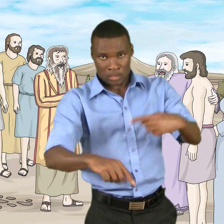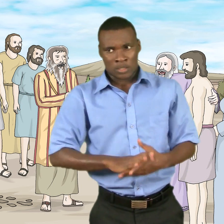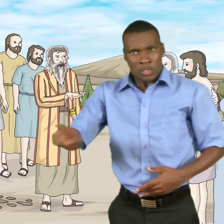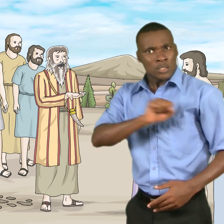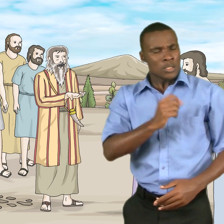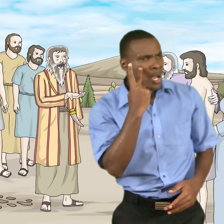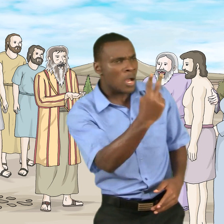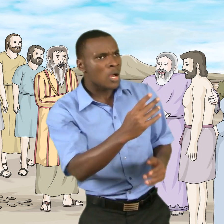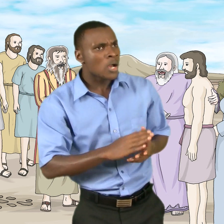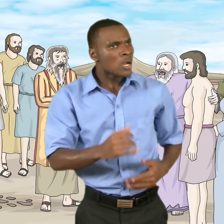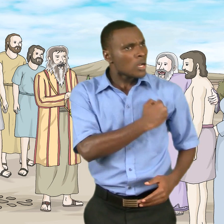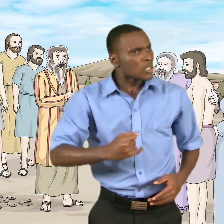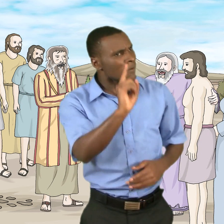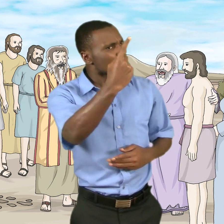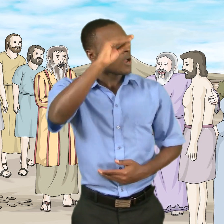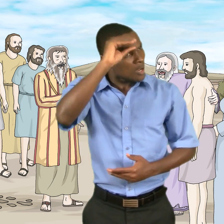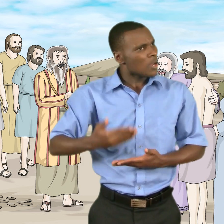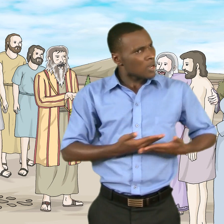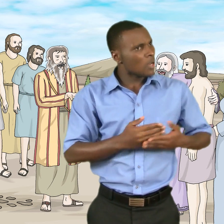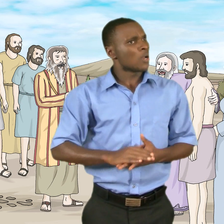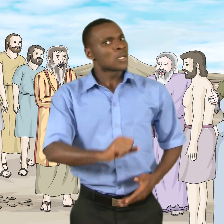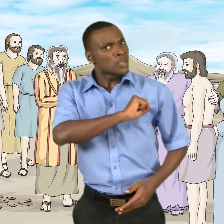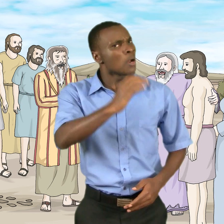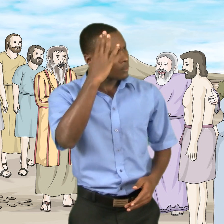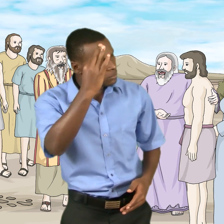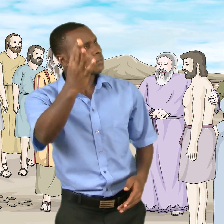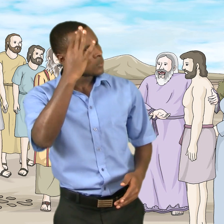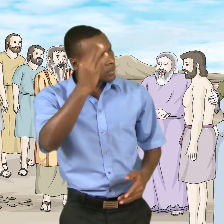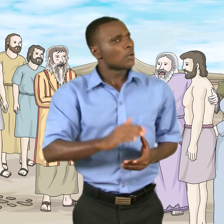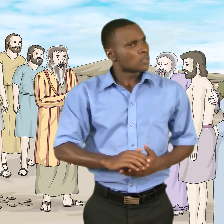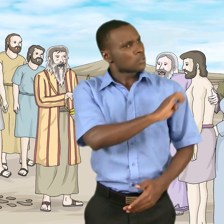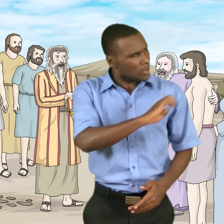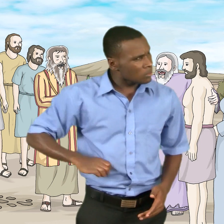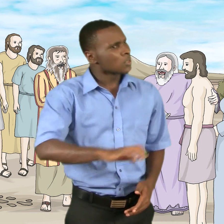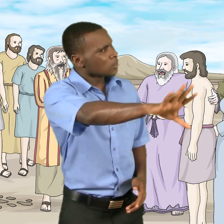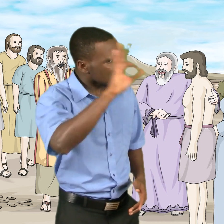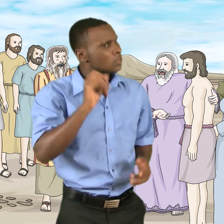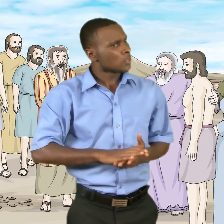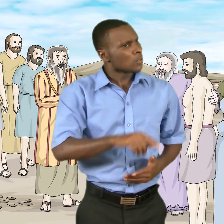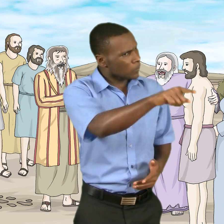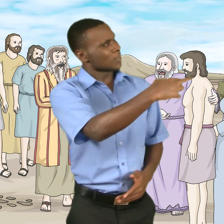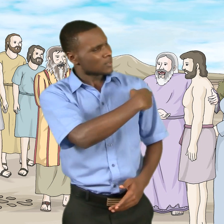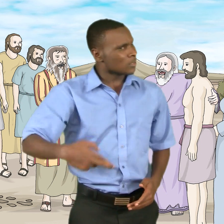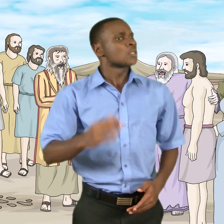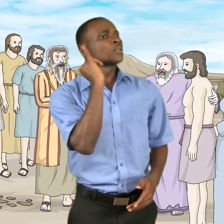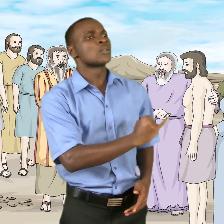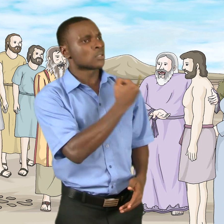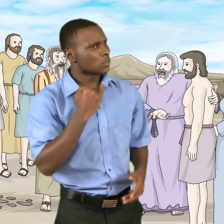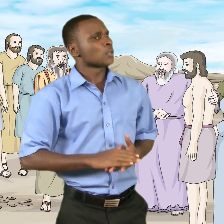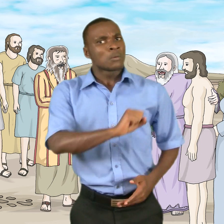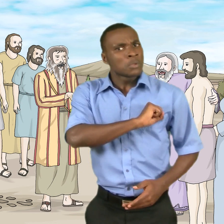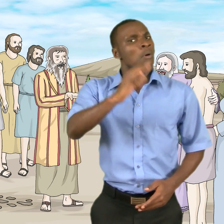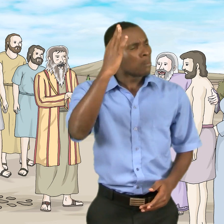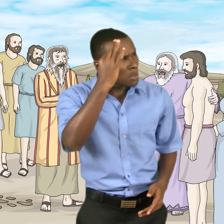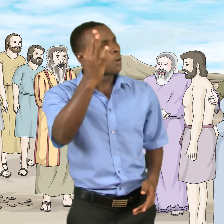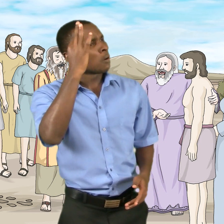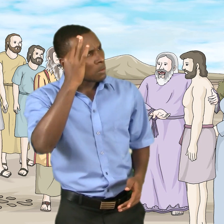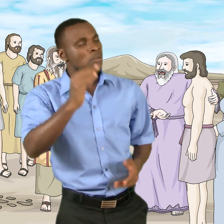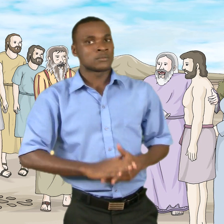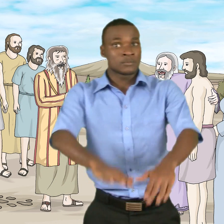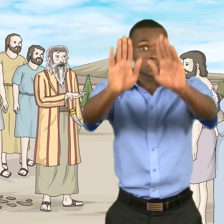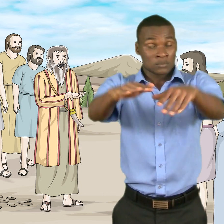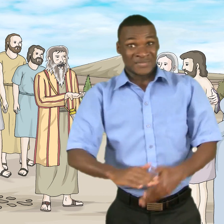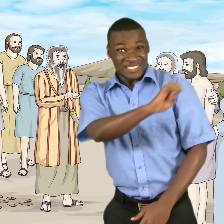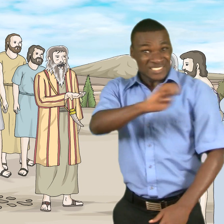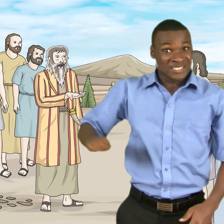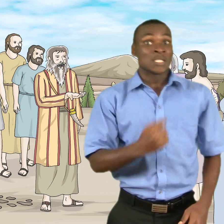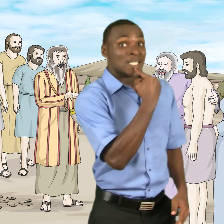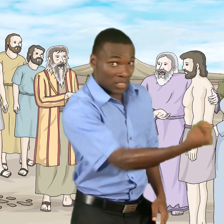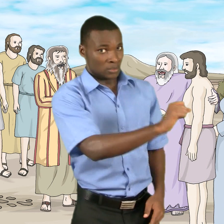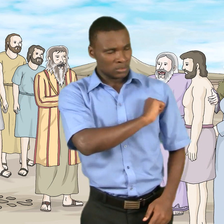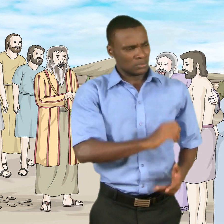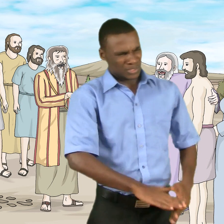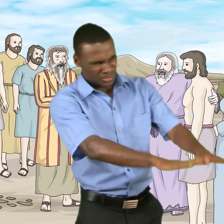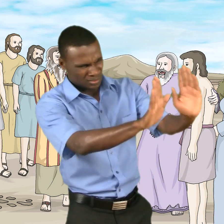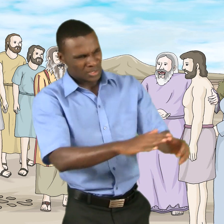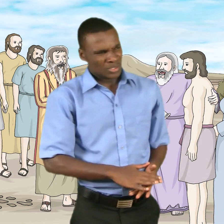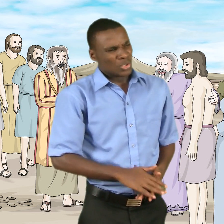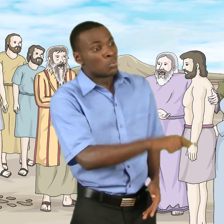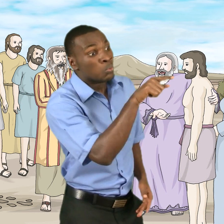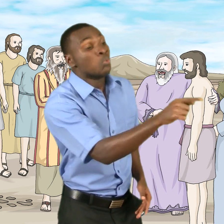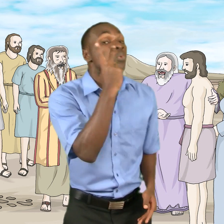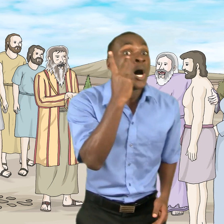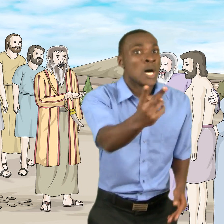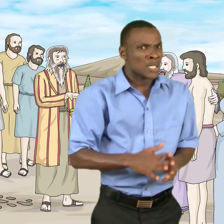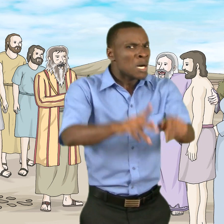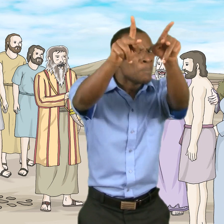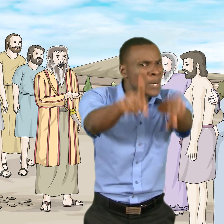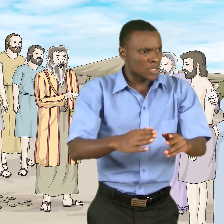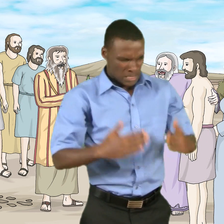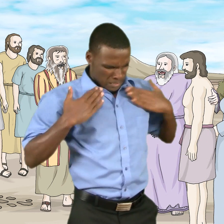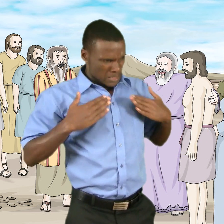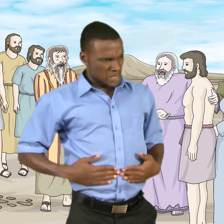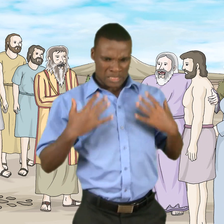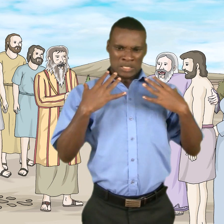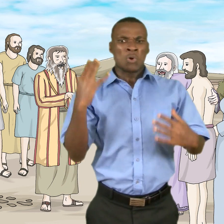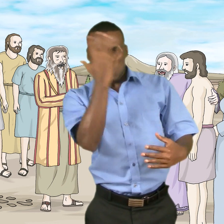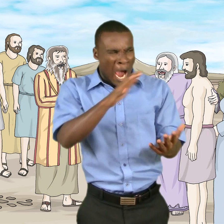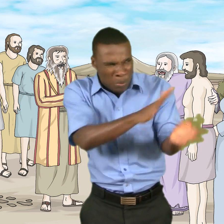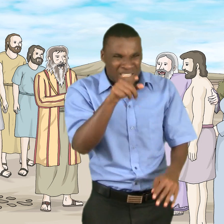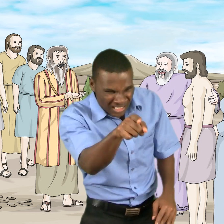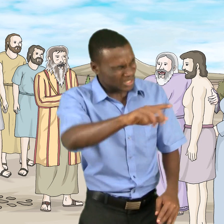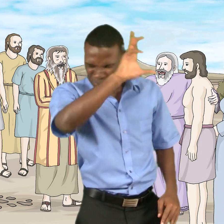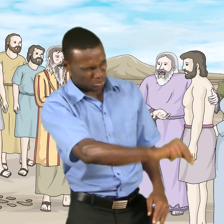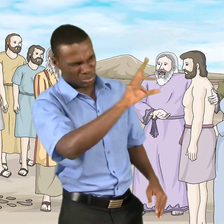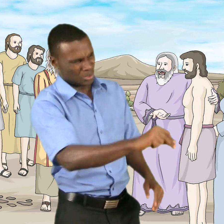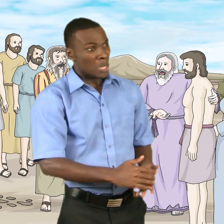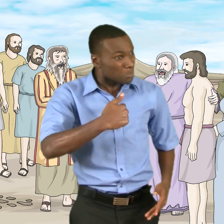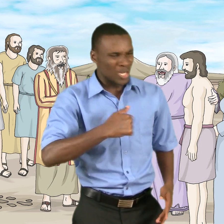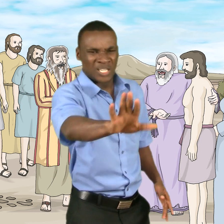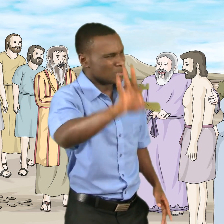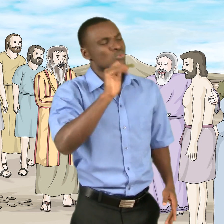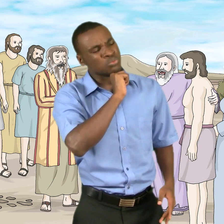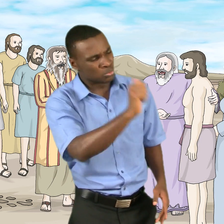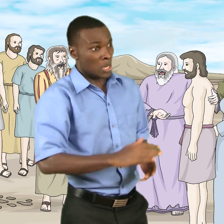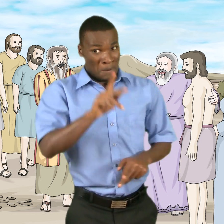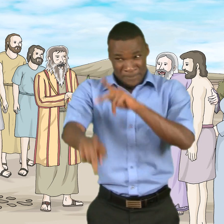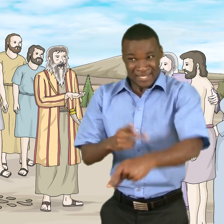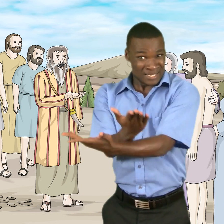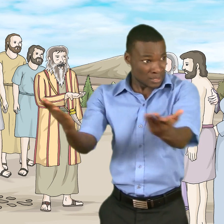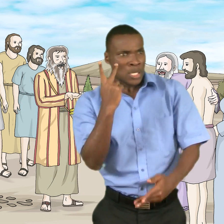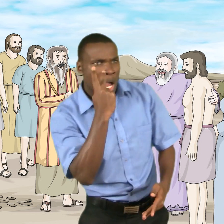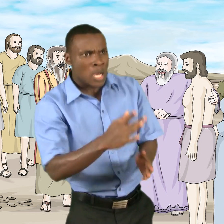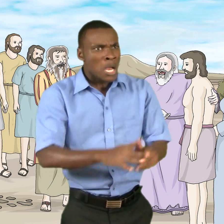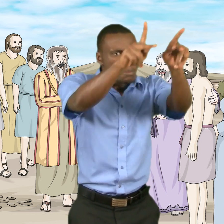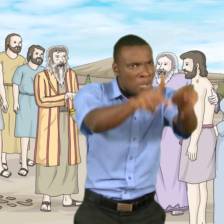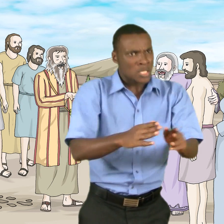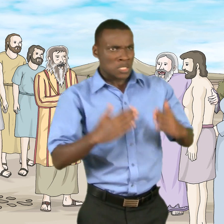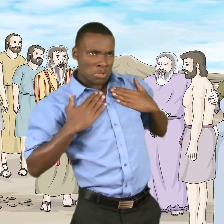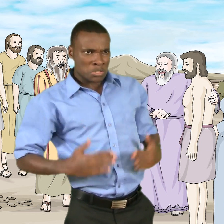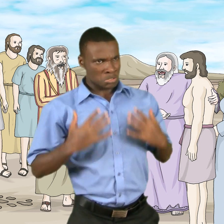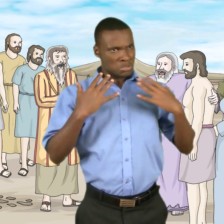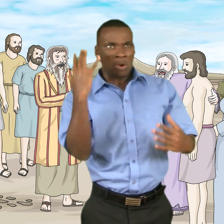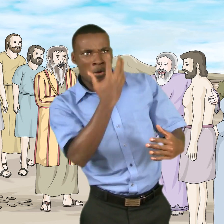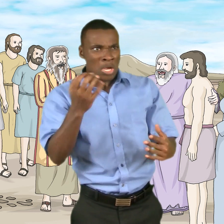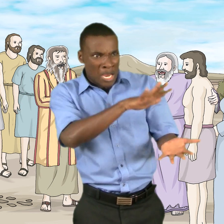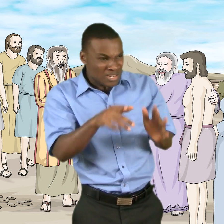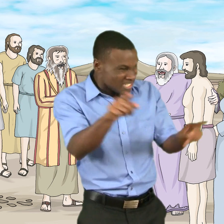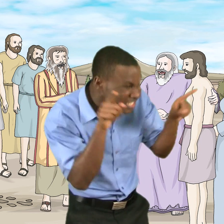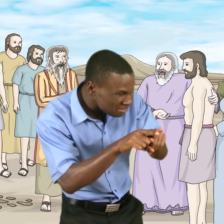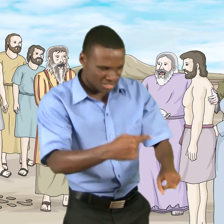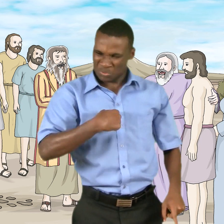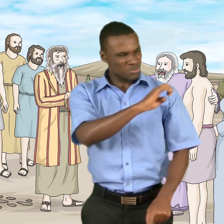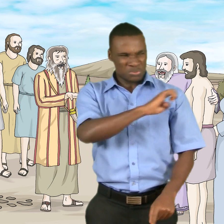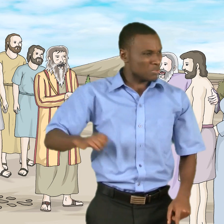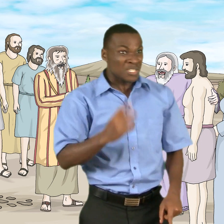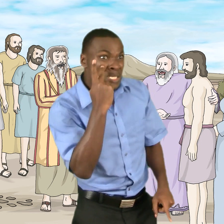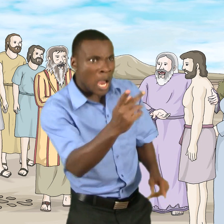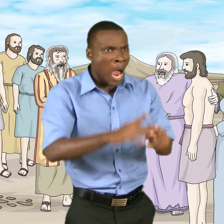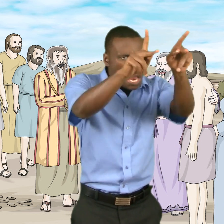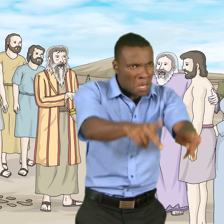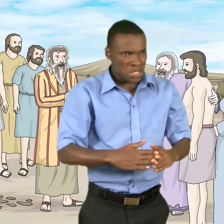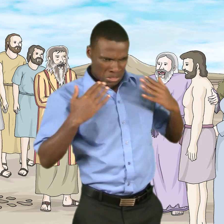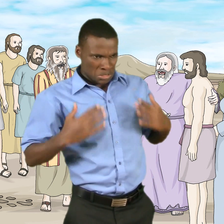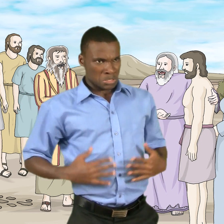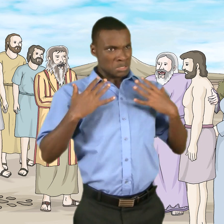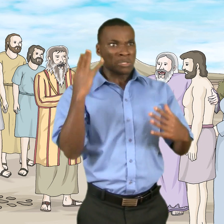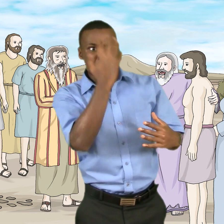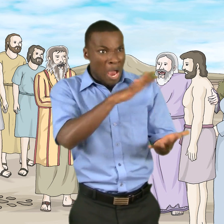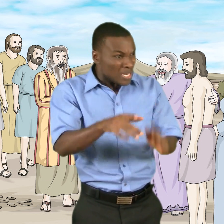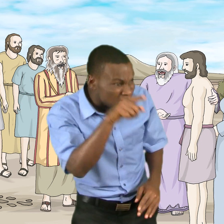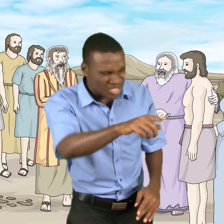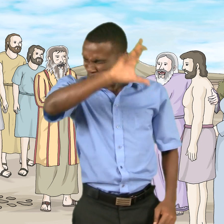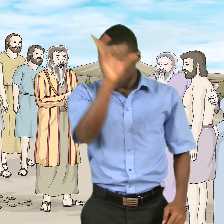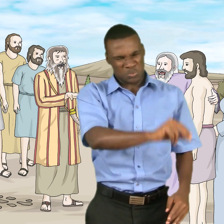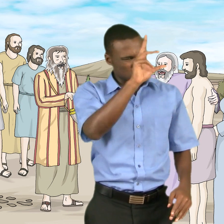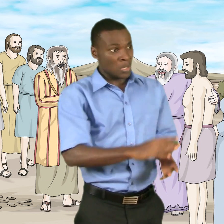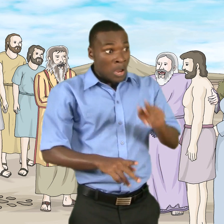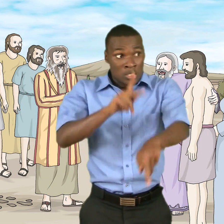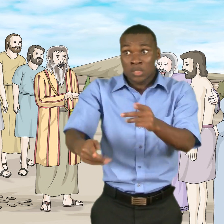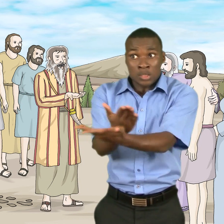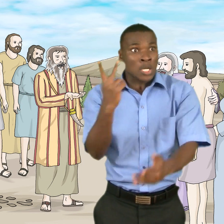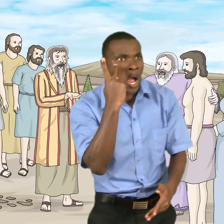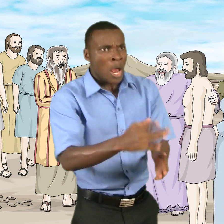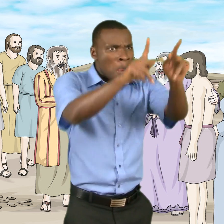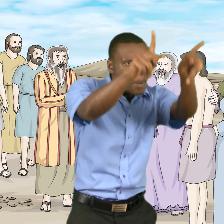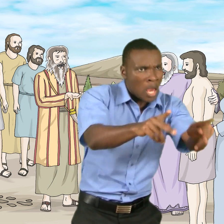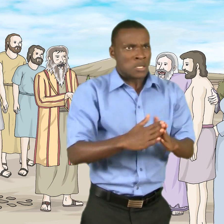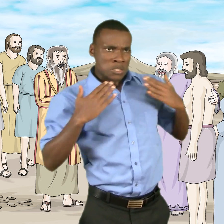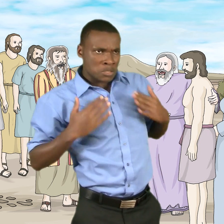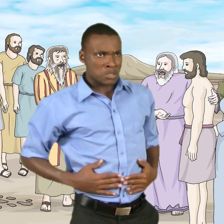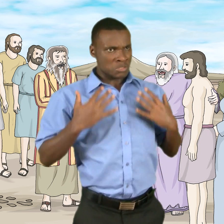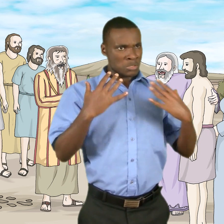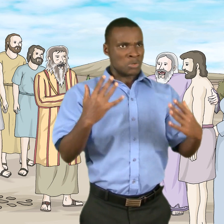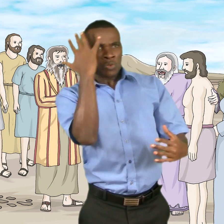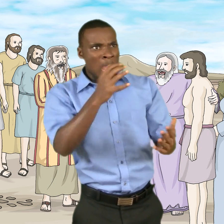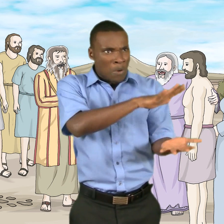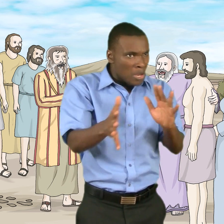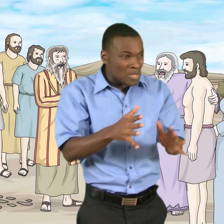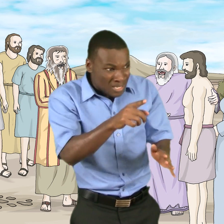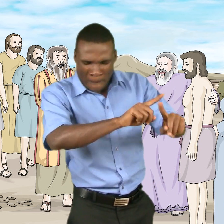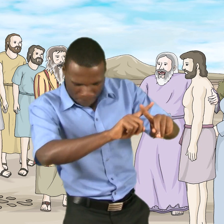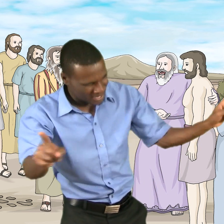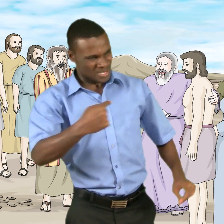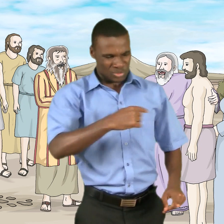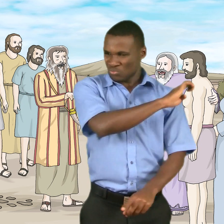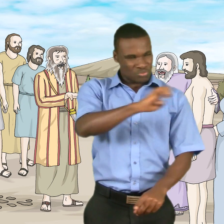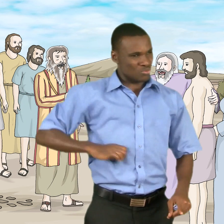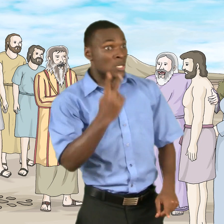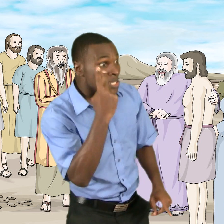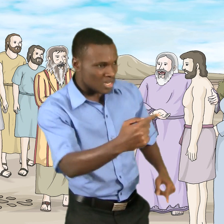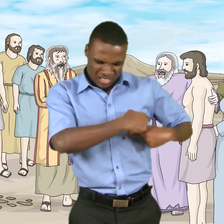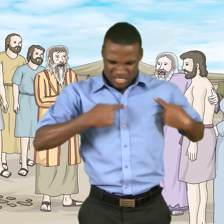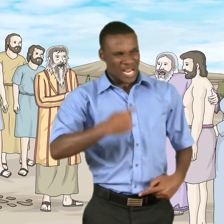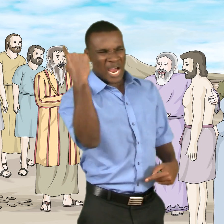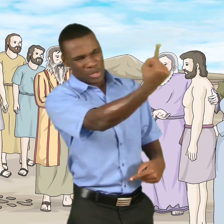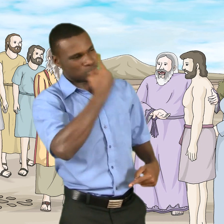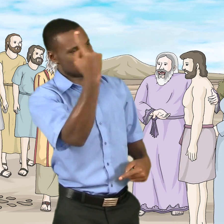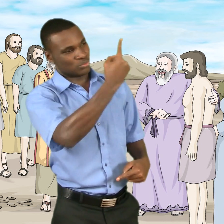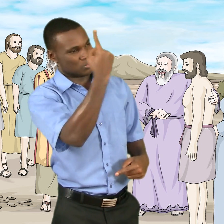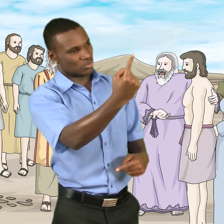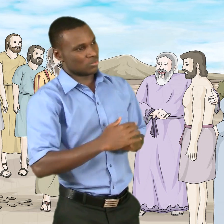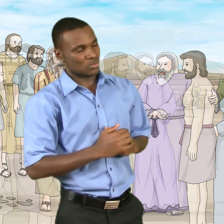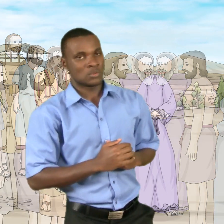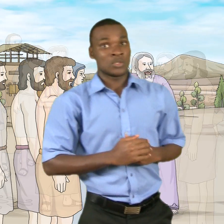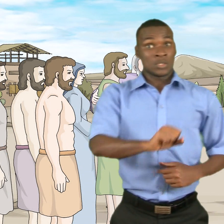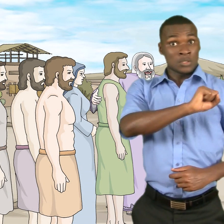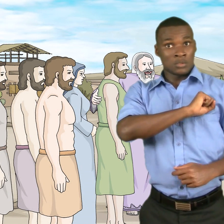But the LORD said to Samuel, “Do not consider his appearance or height, for I have rejected him; the LORD does not see as man does. For man sees the outward appearance, but the LORD sees the heart.”